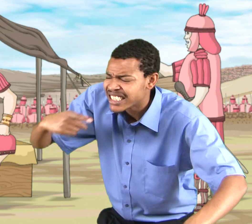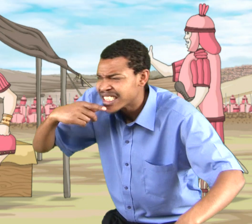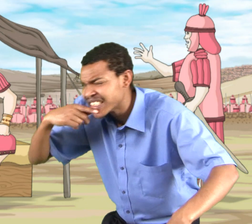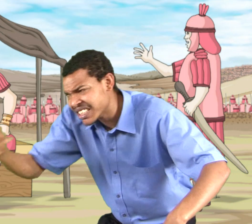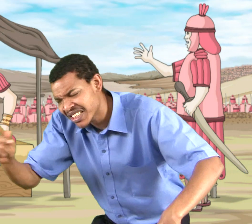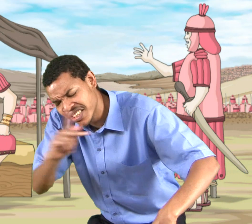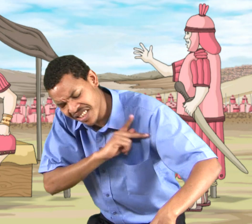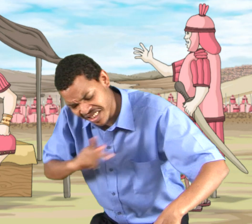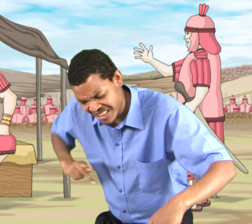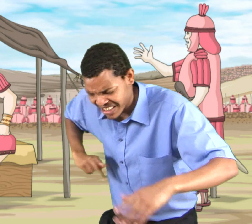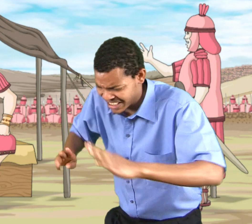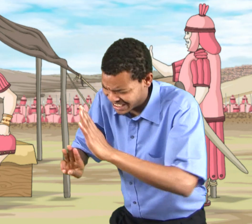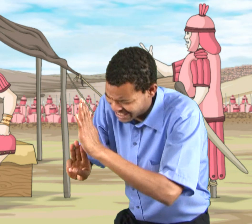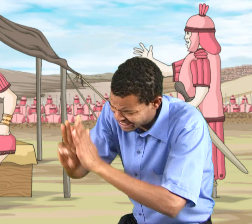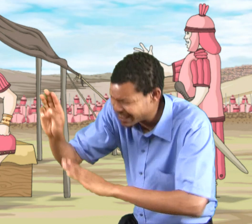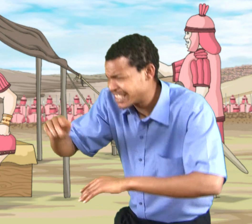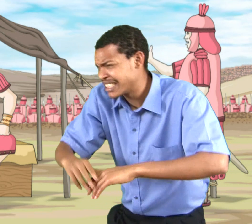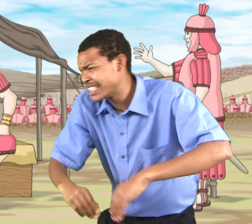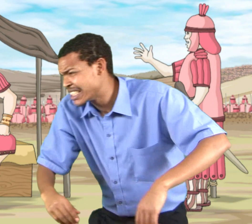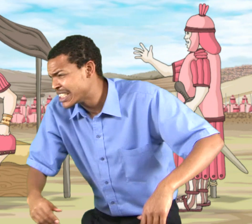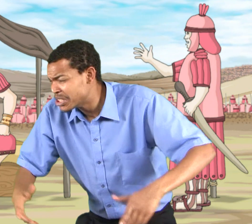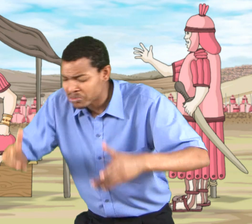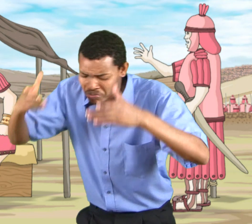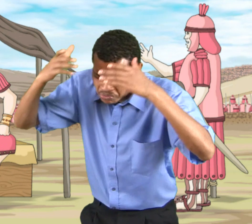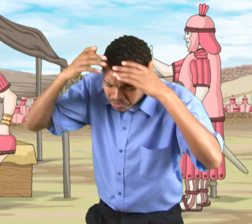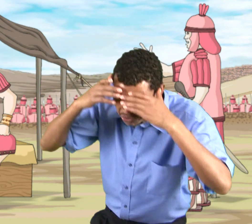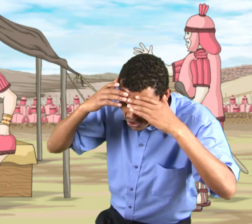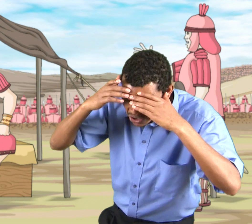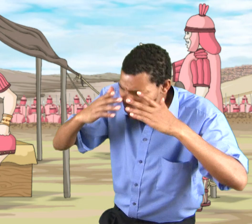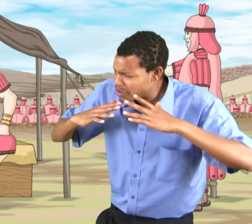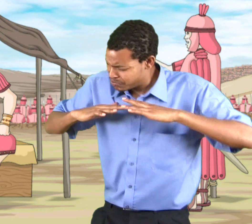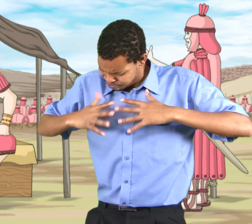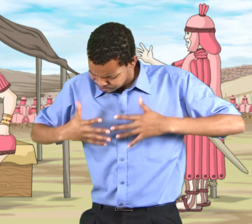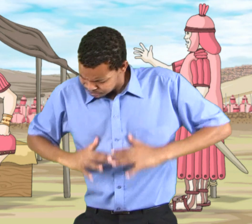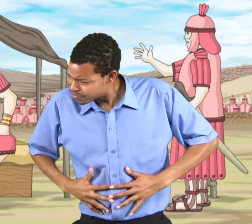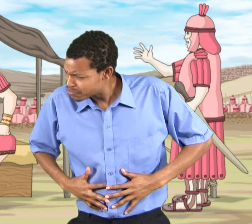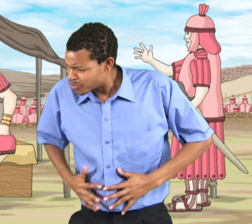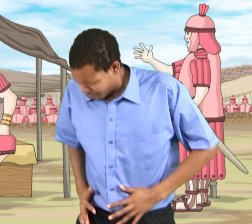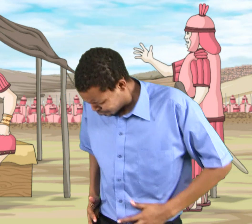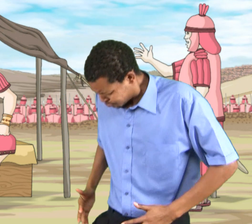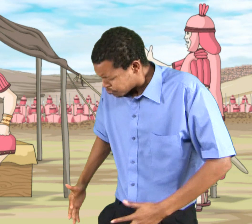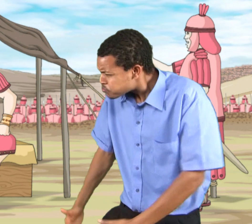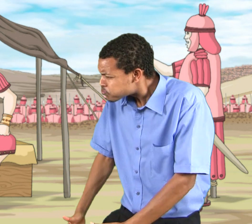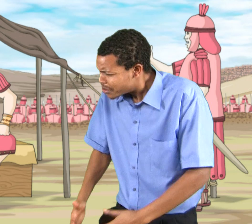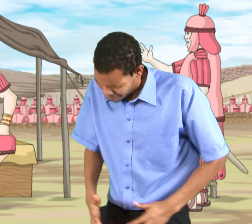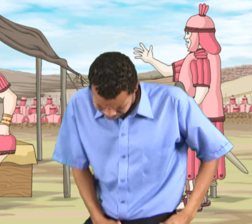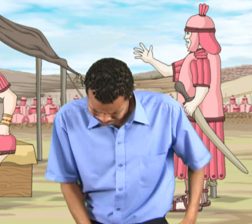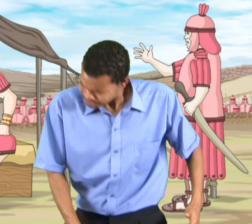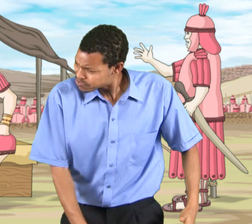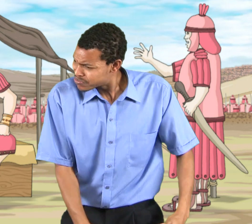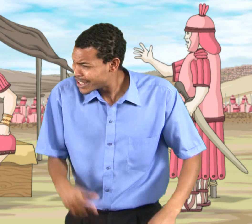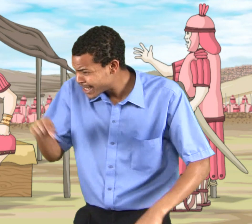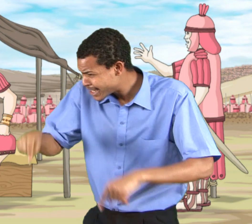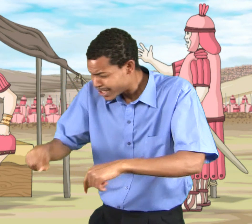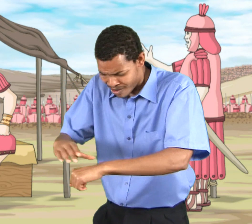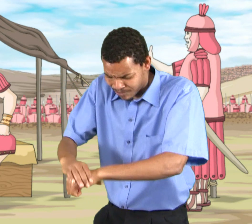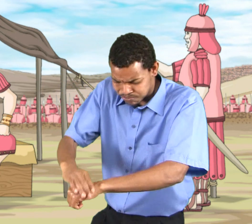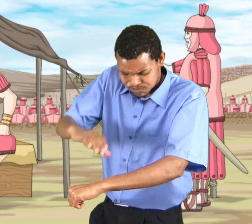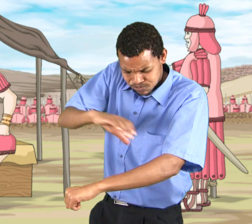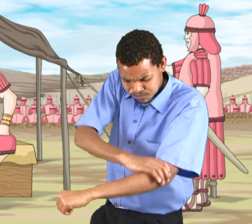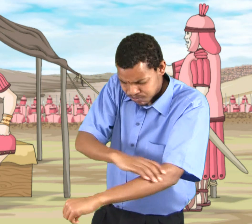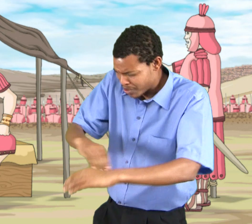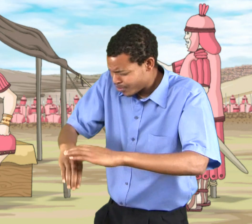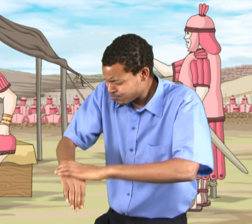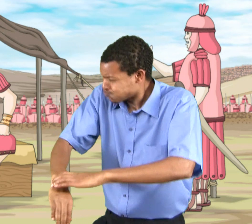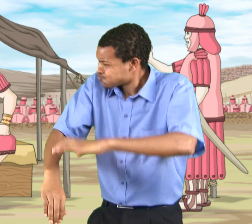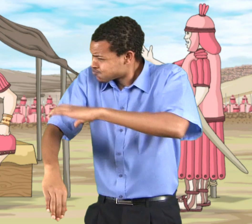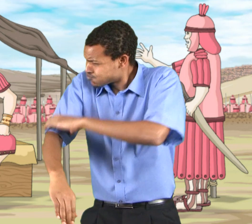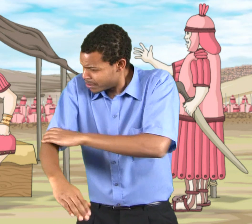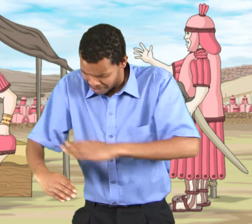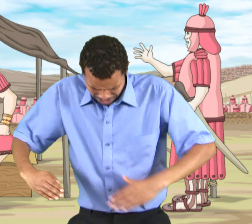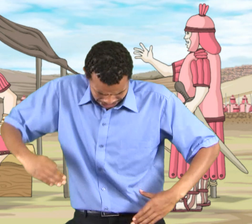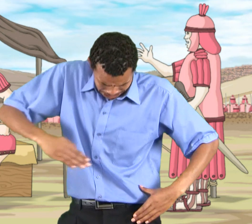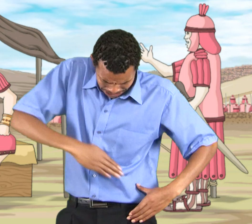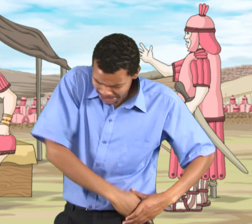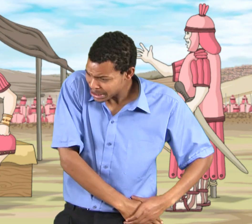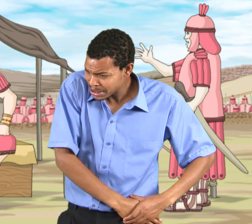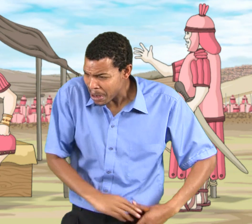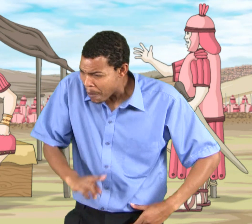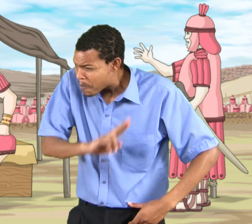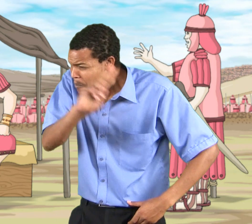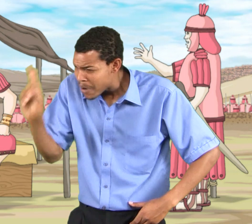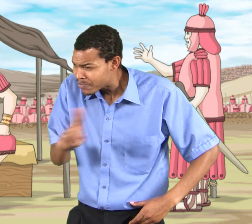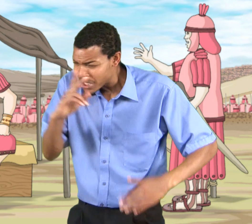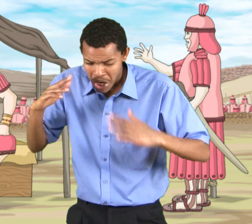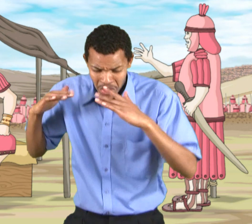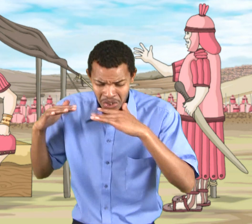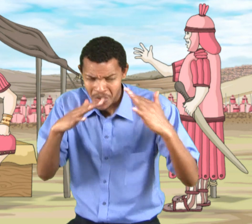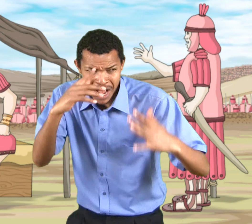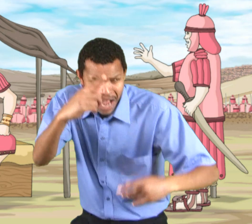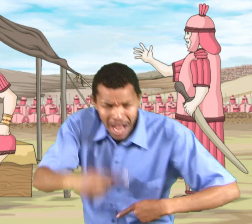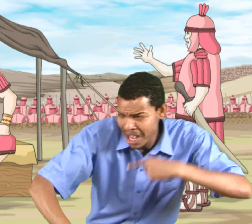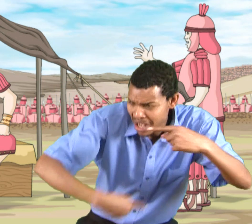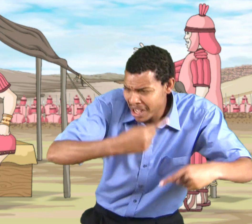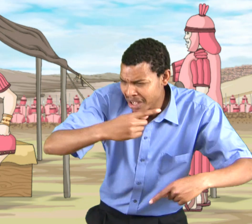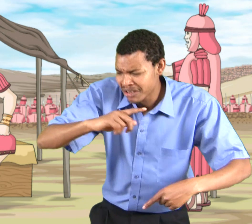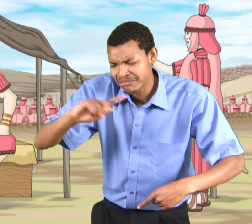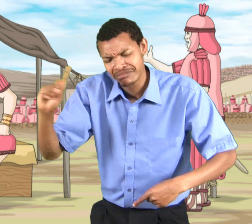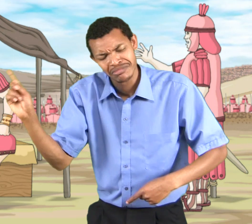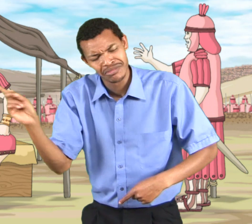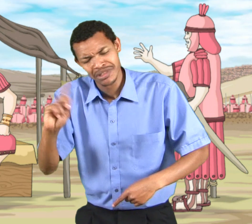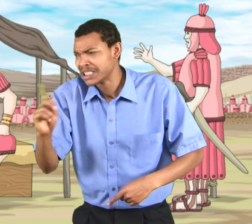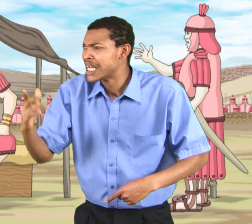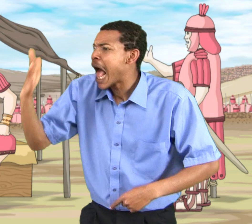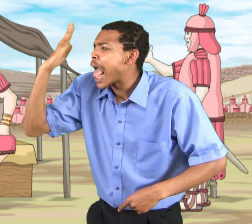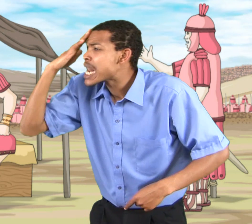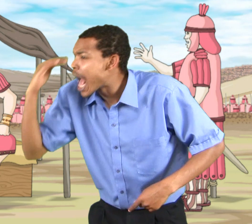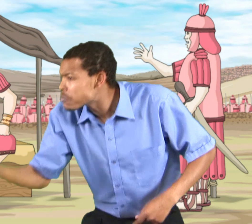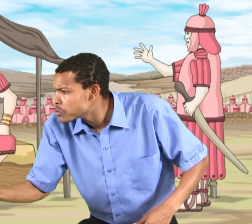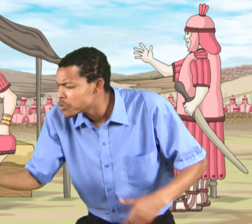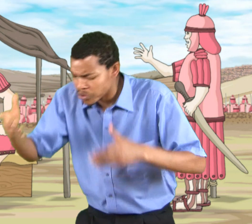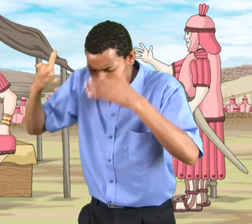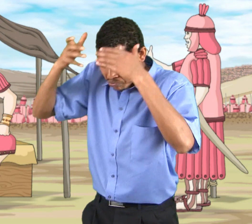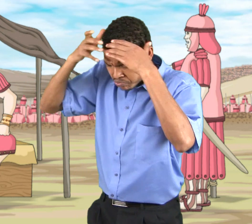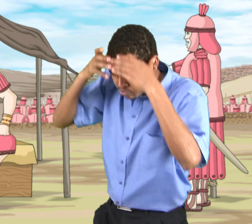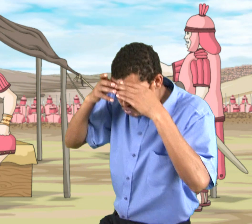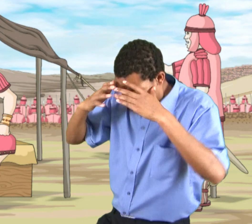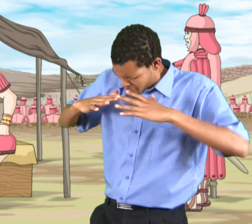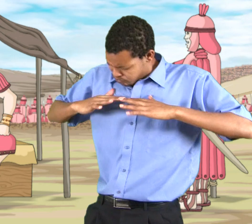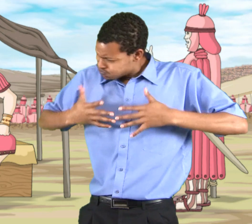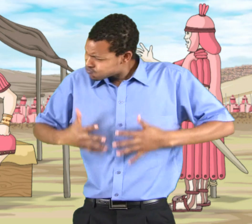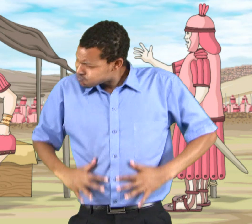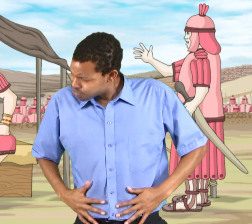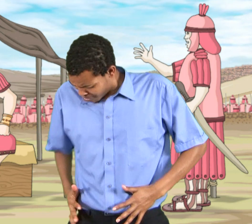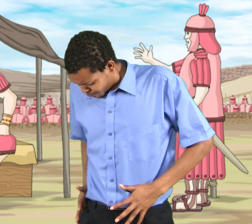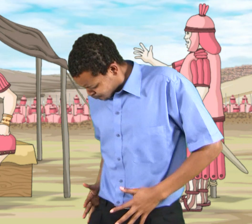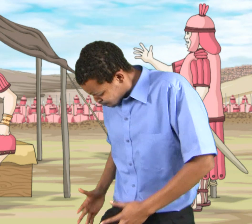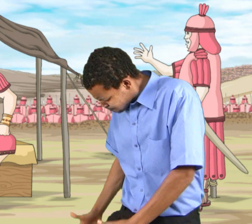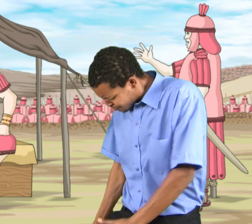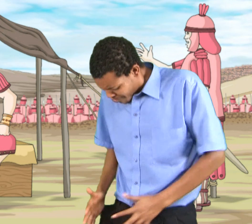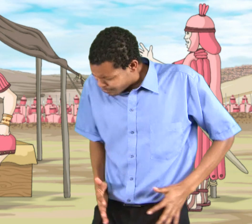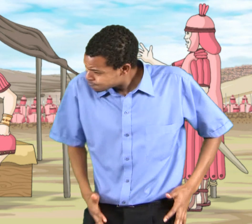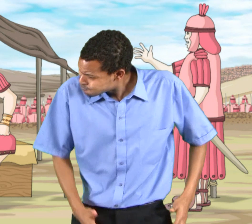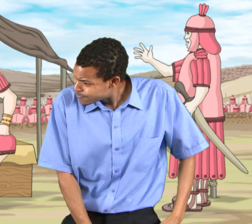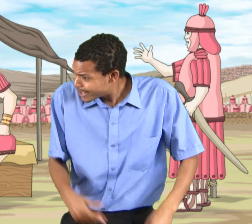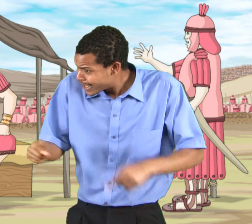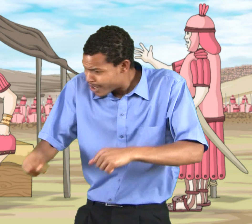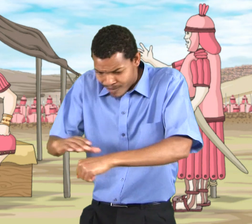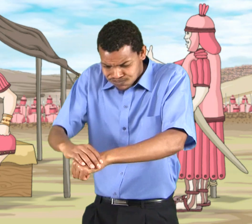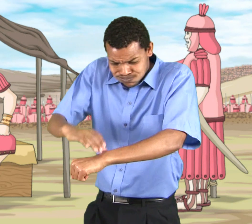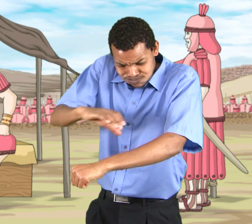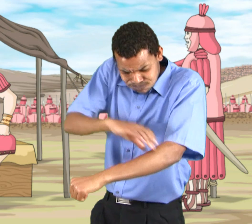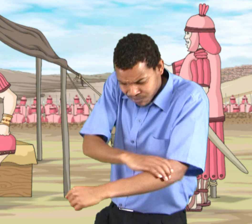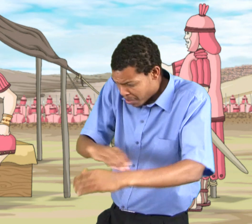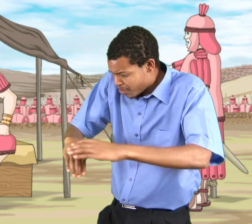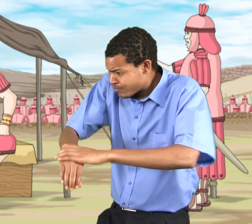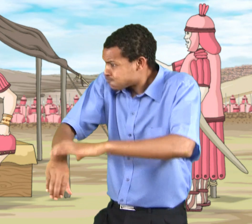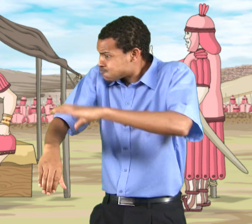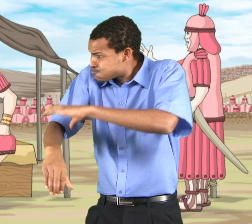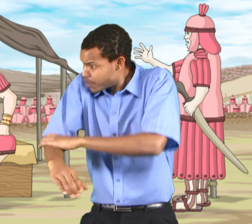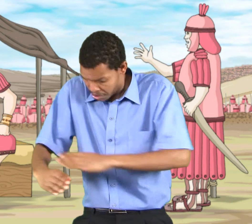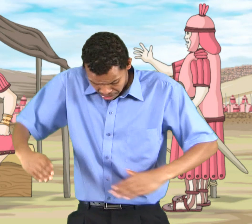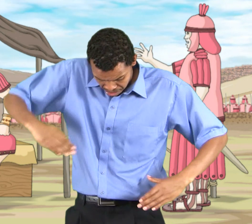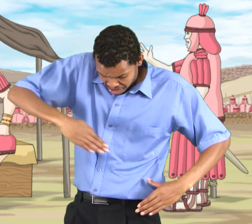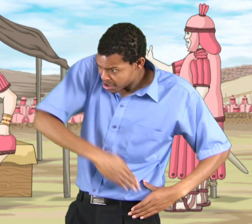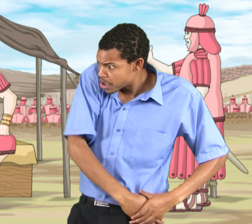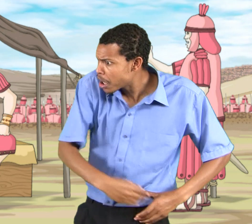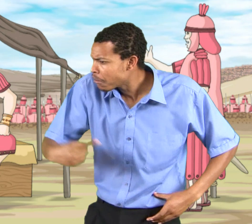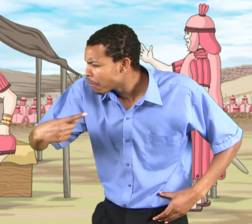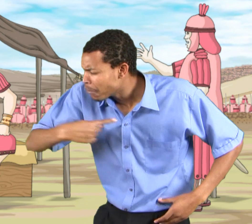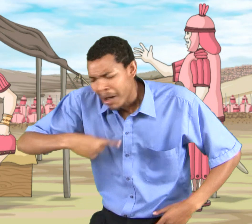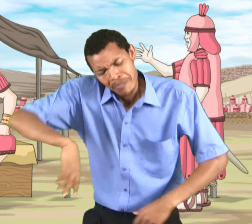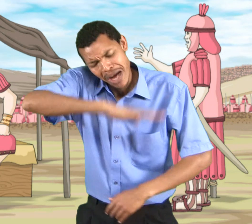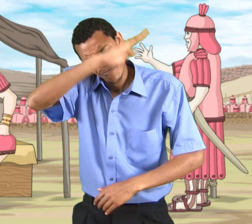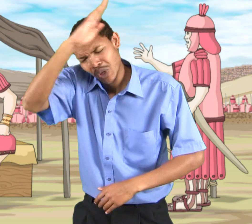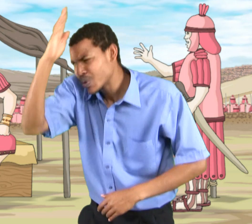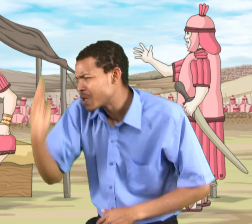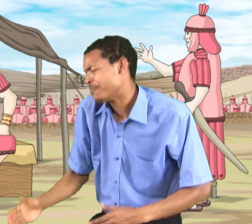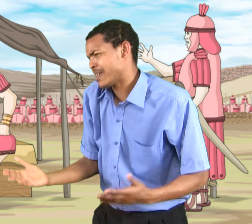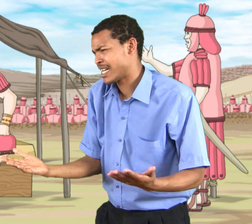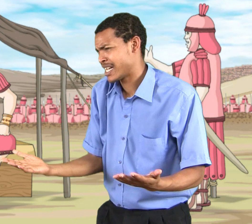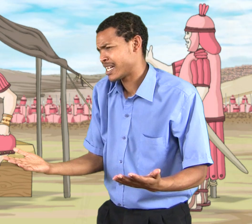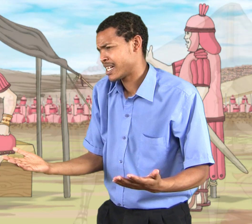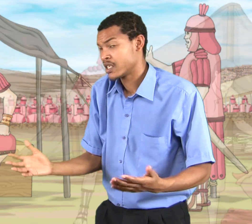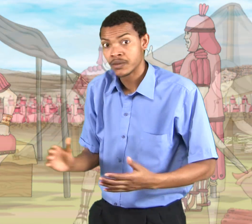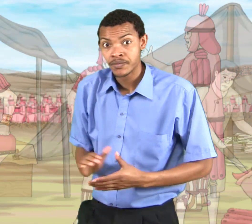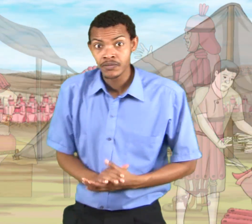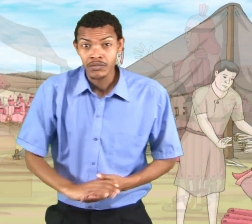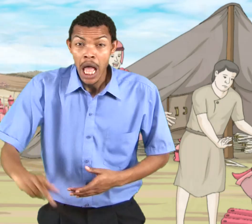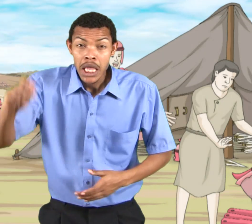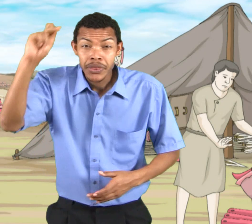“I cannot walk in these,” David said to Saul. “I am not accustomed to them.”